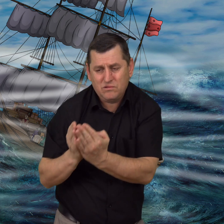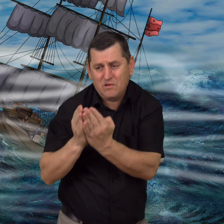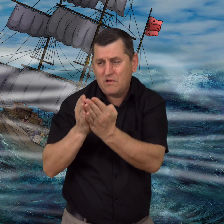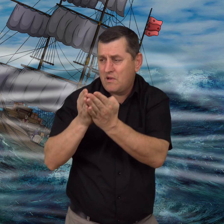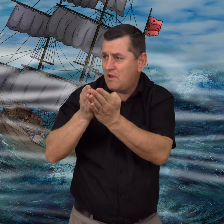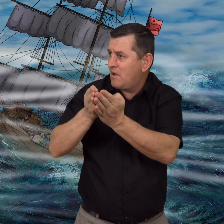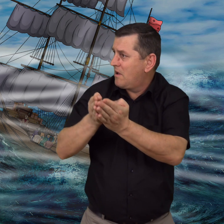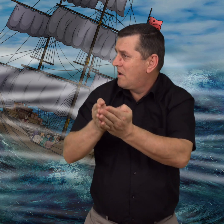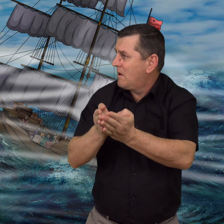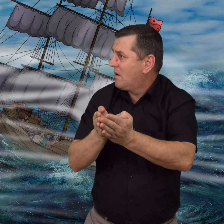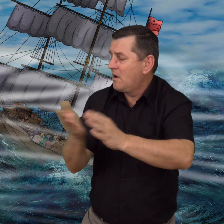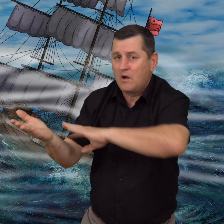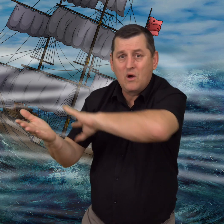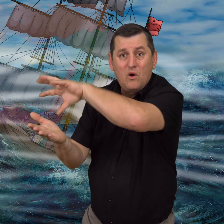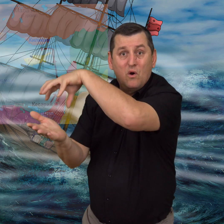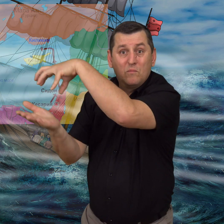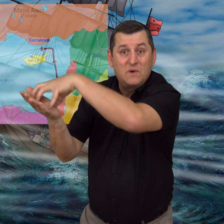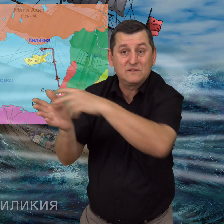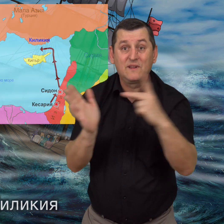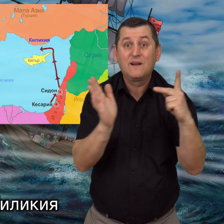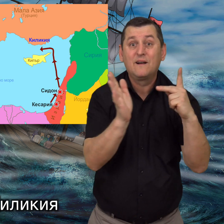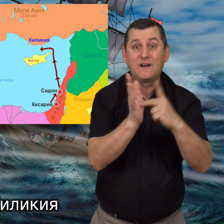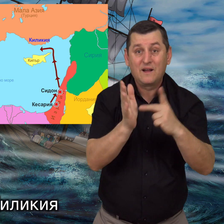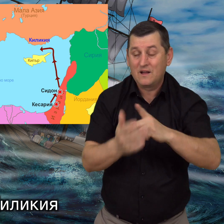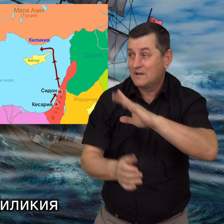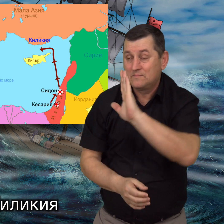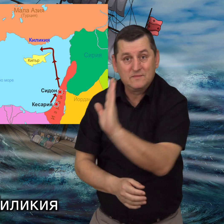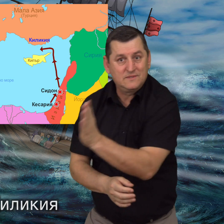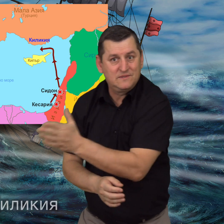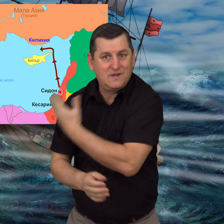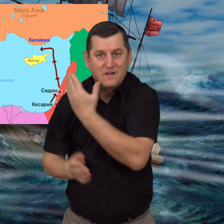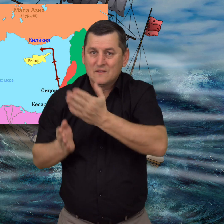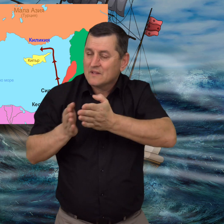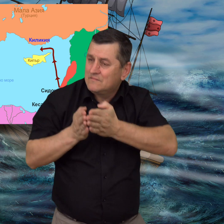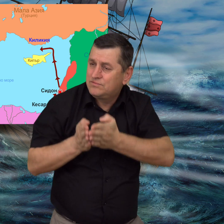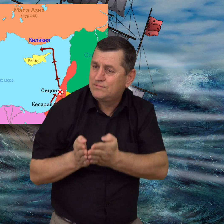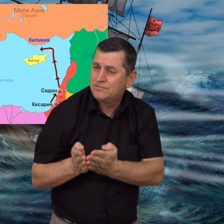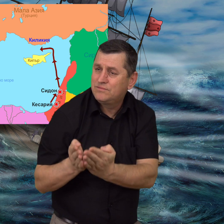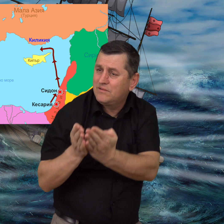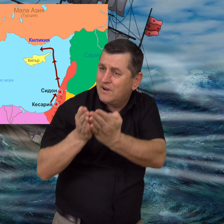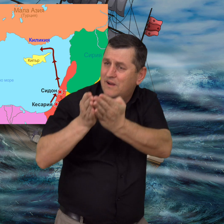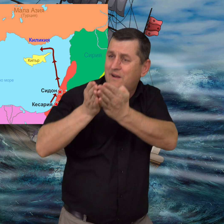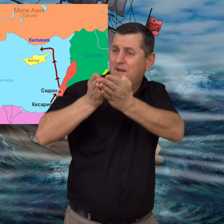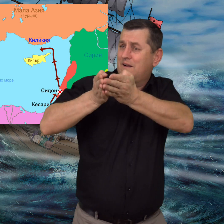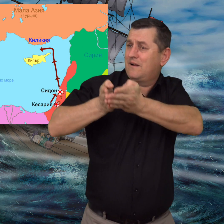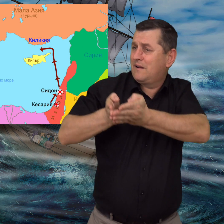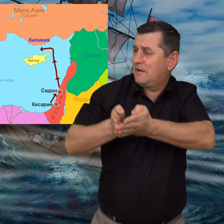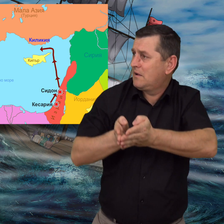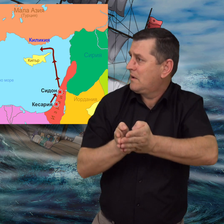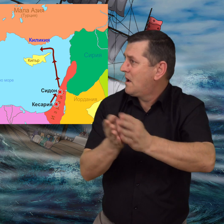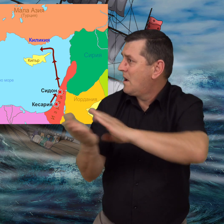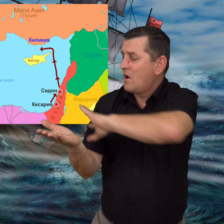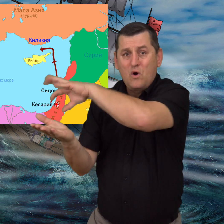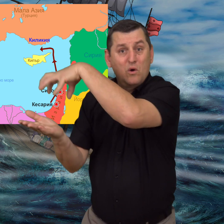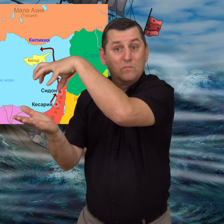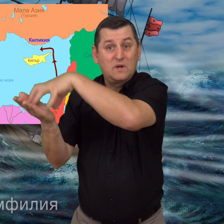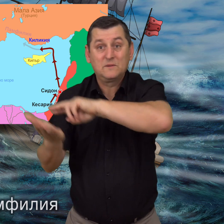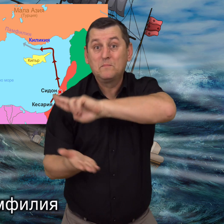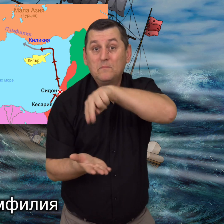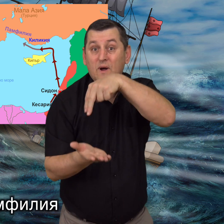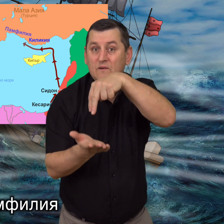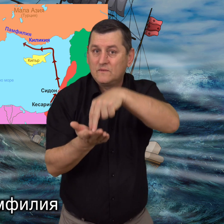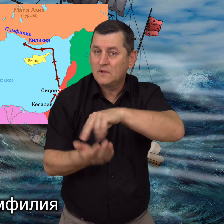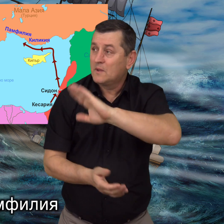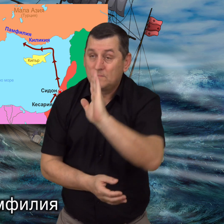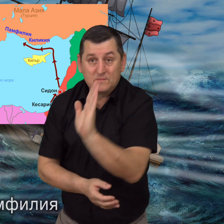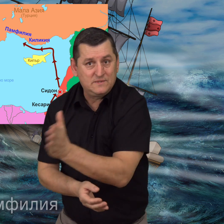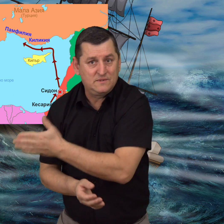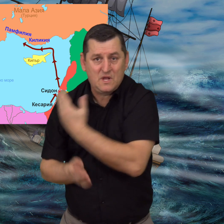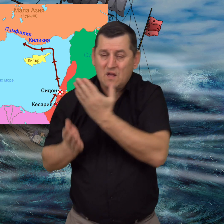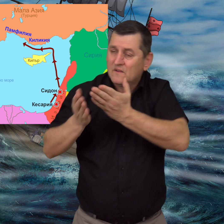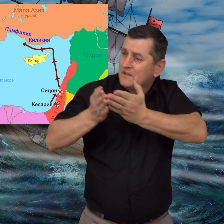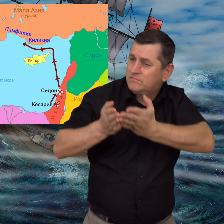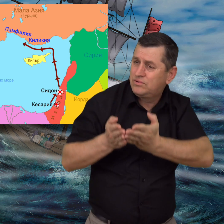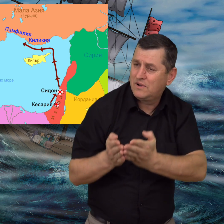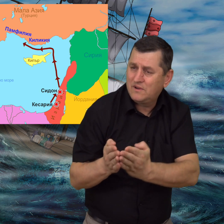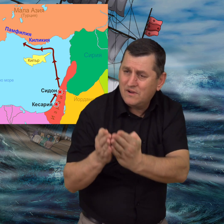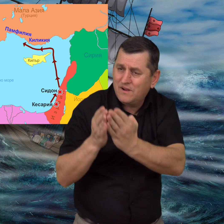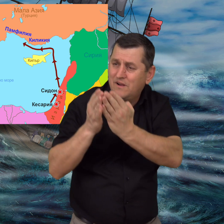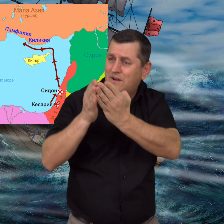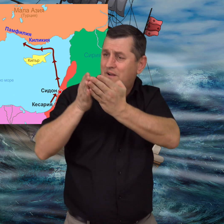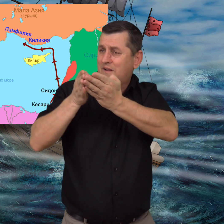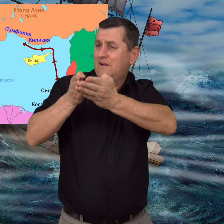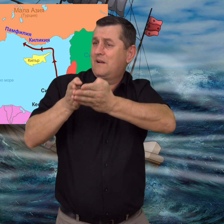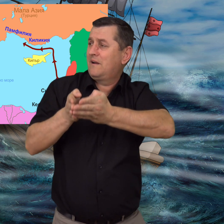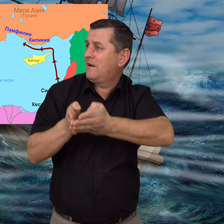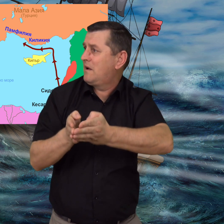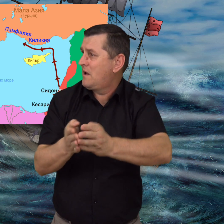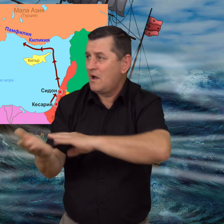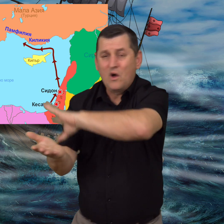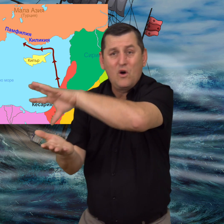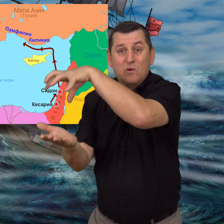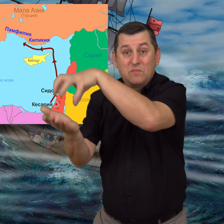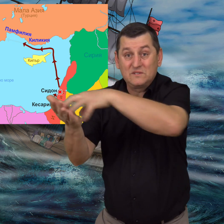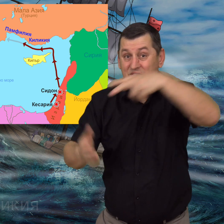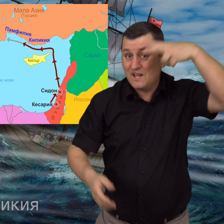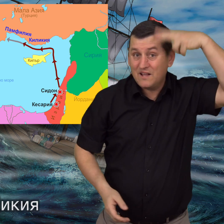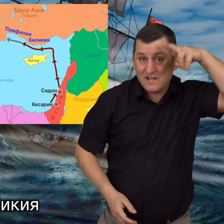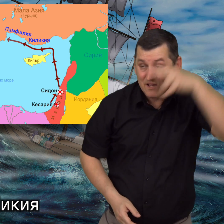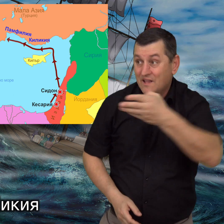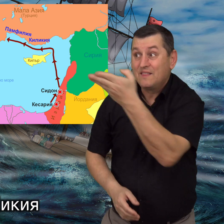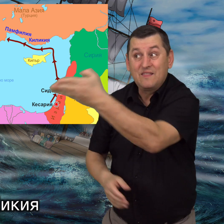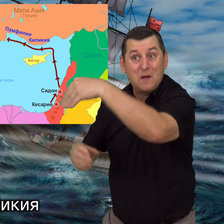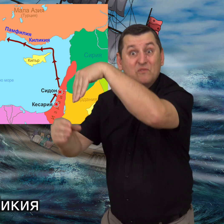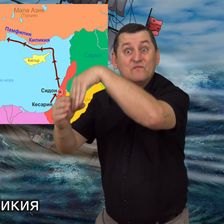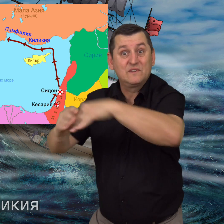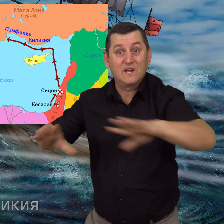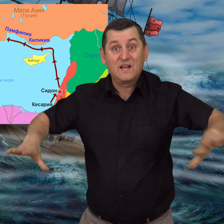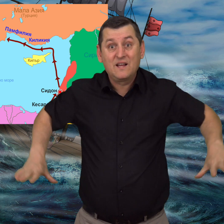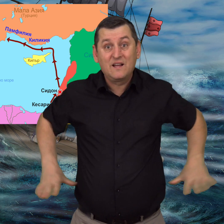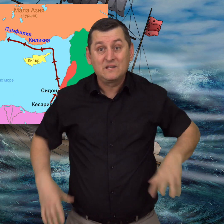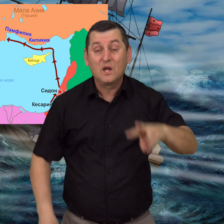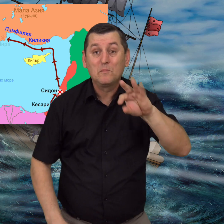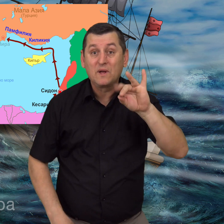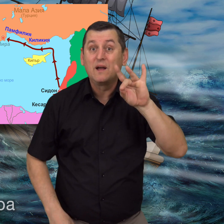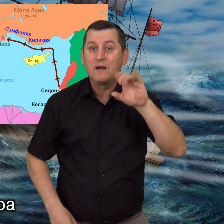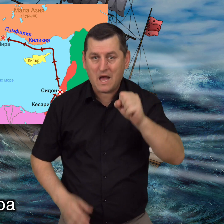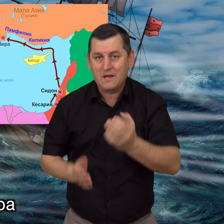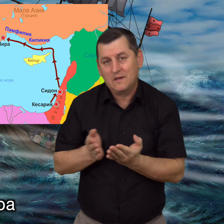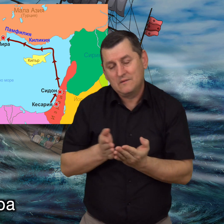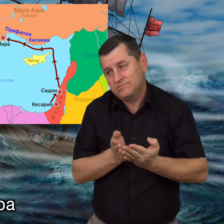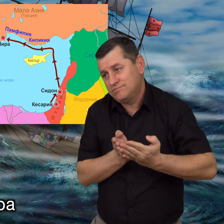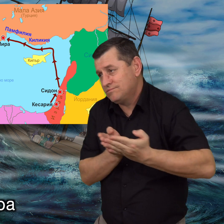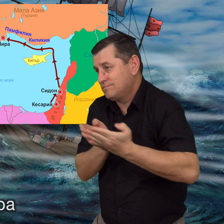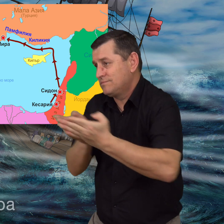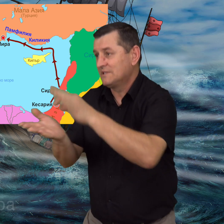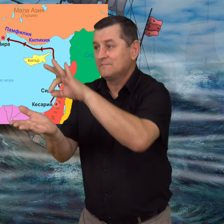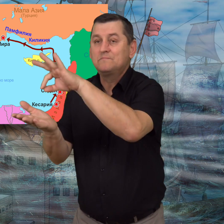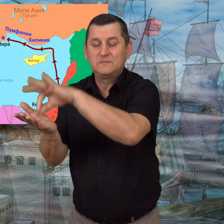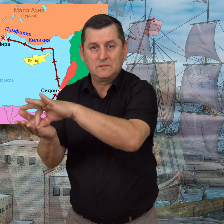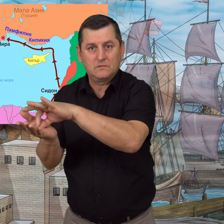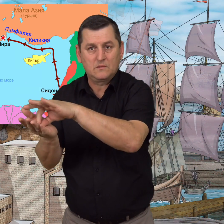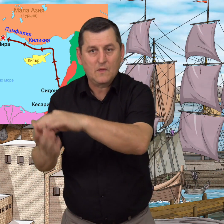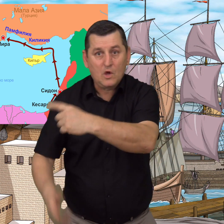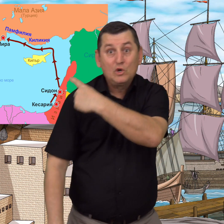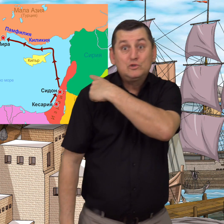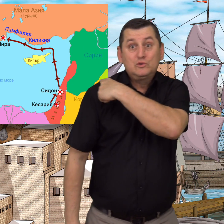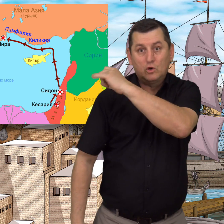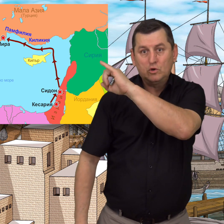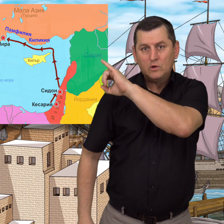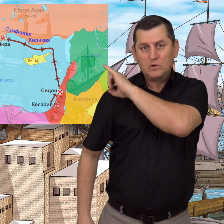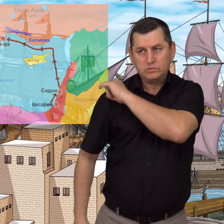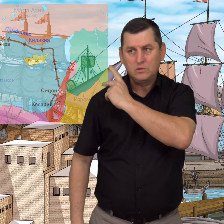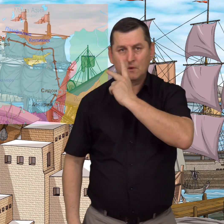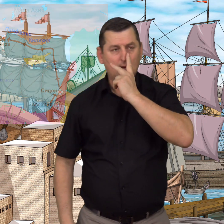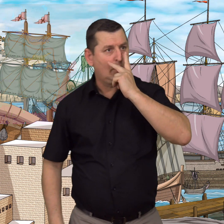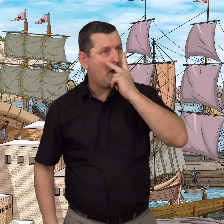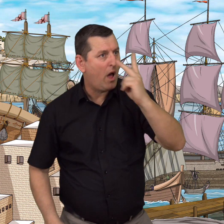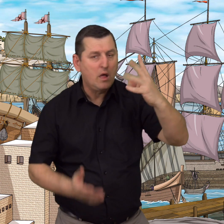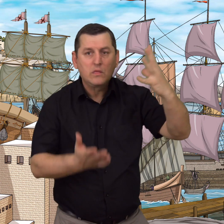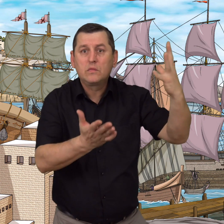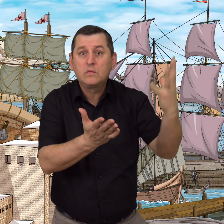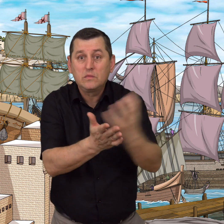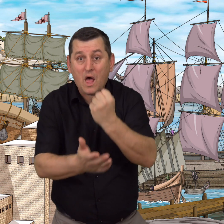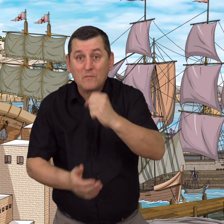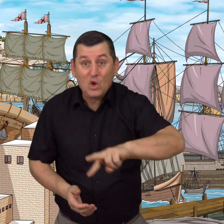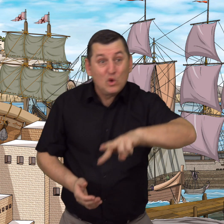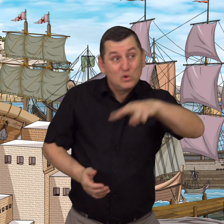And when we had sailed across the open sea off the coast of Cilicia and Pamphylia, we came to Myra in Lycia.